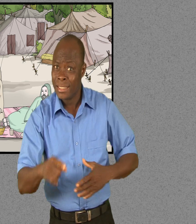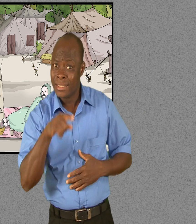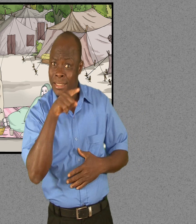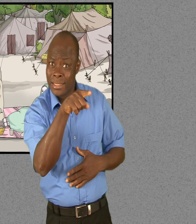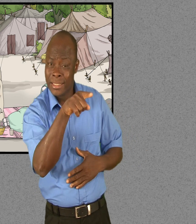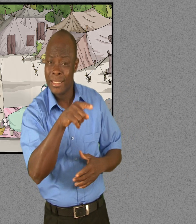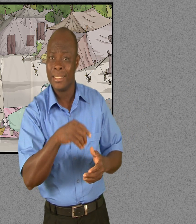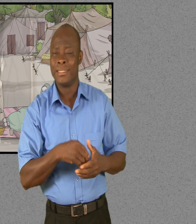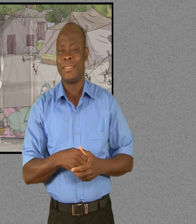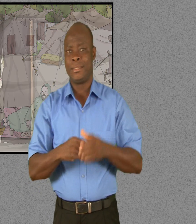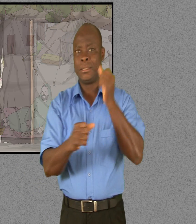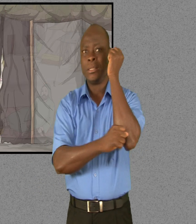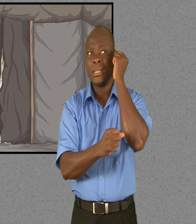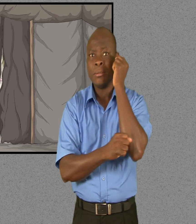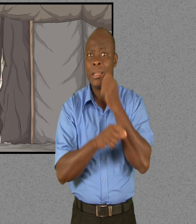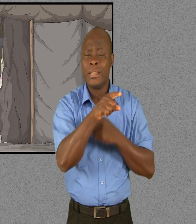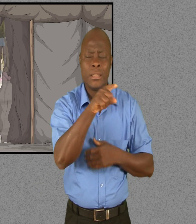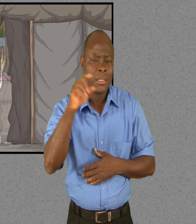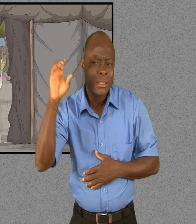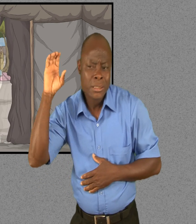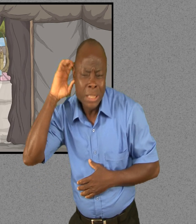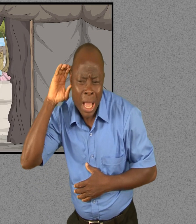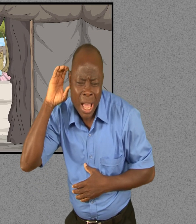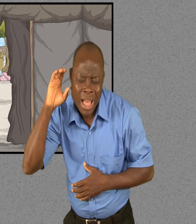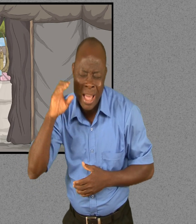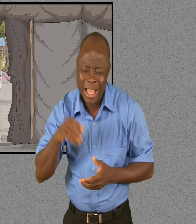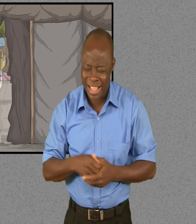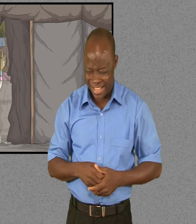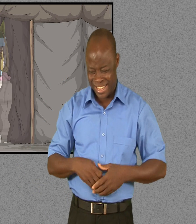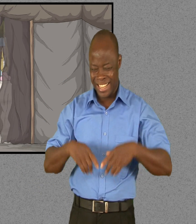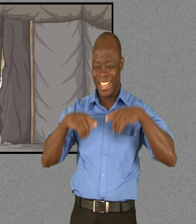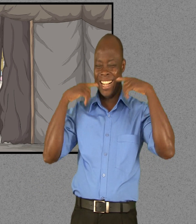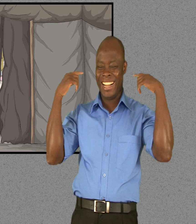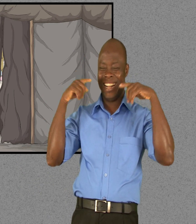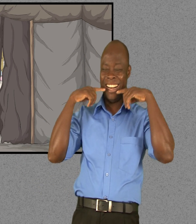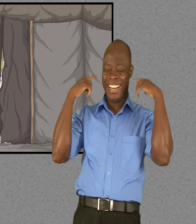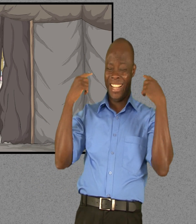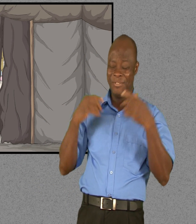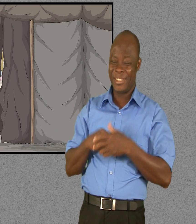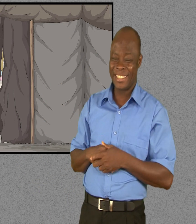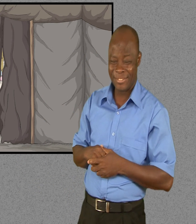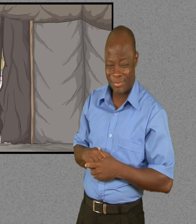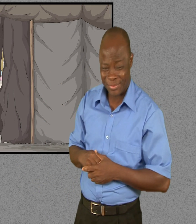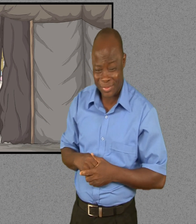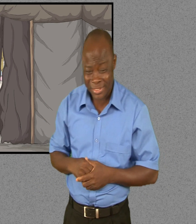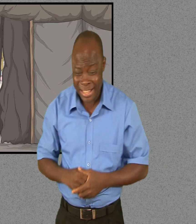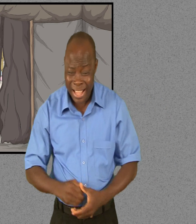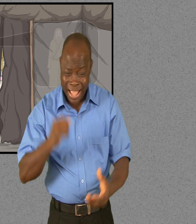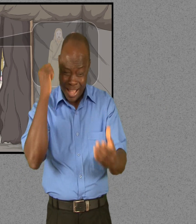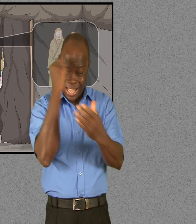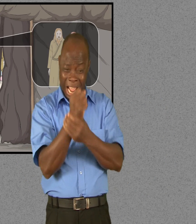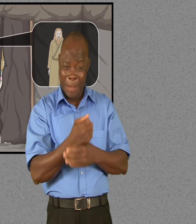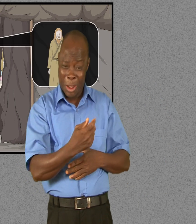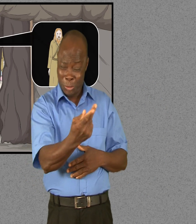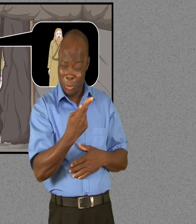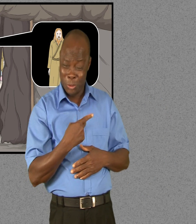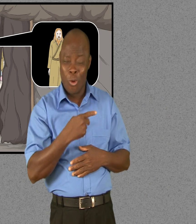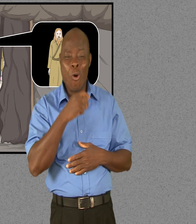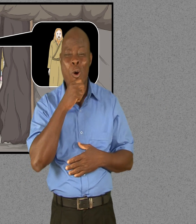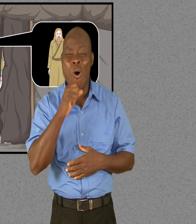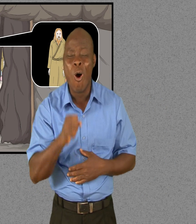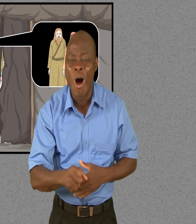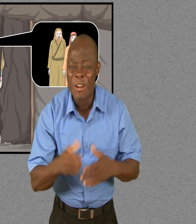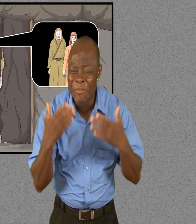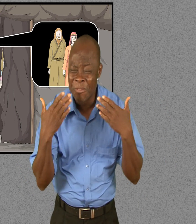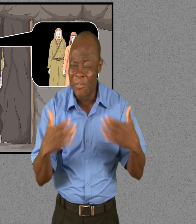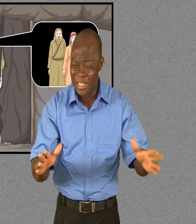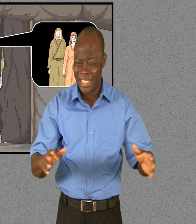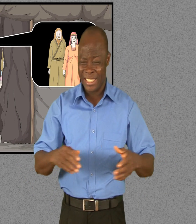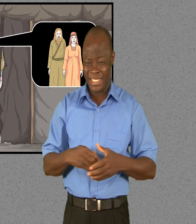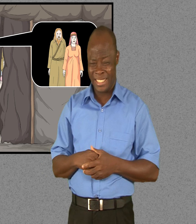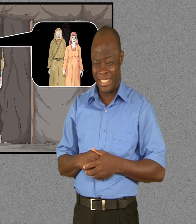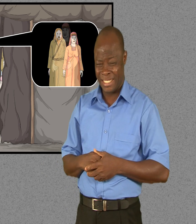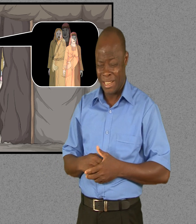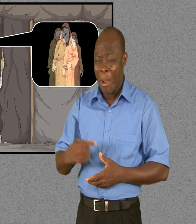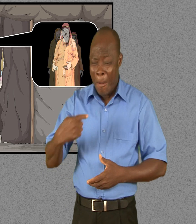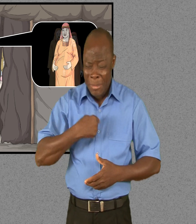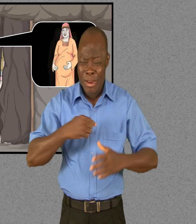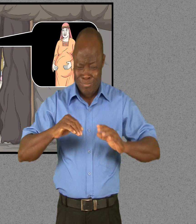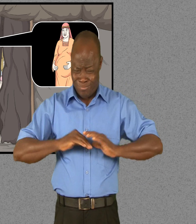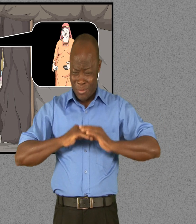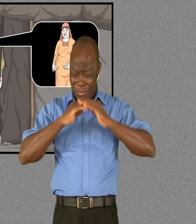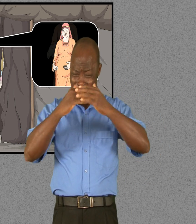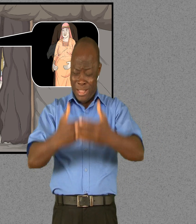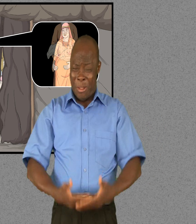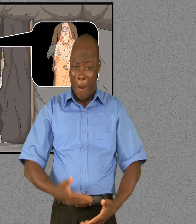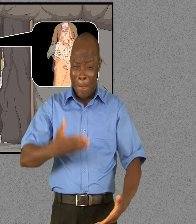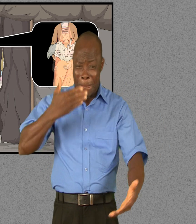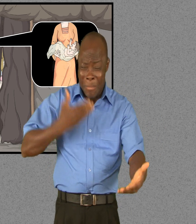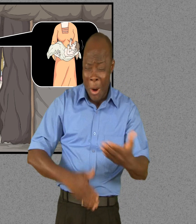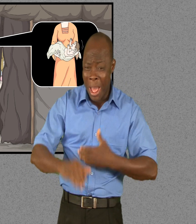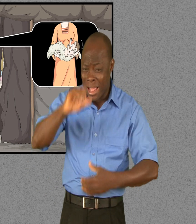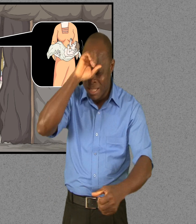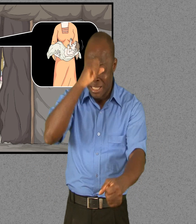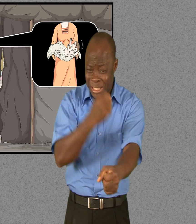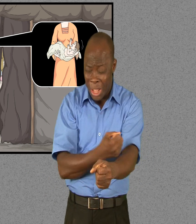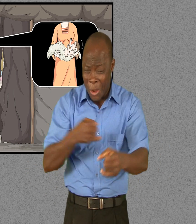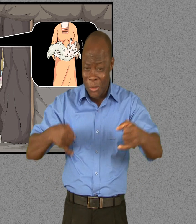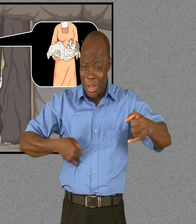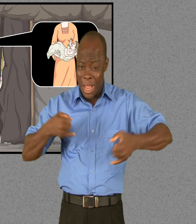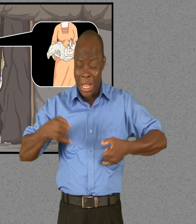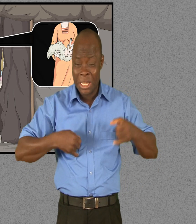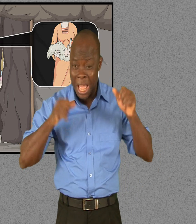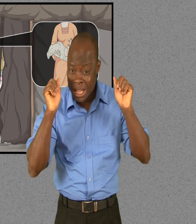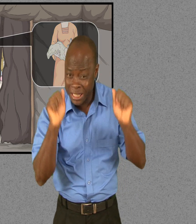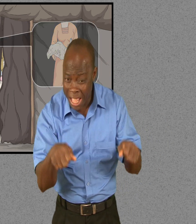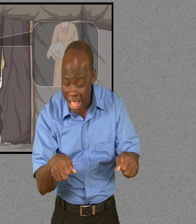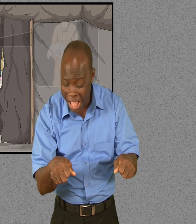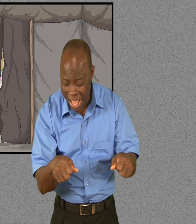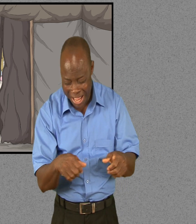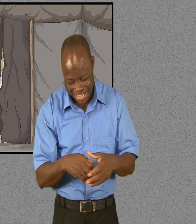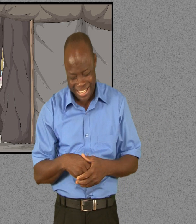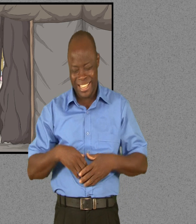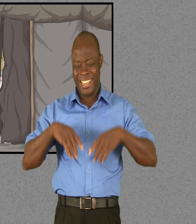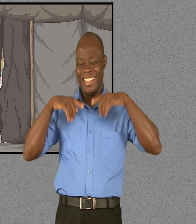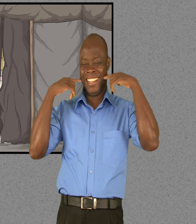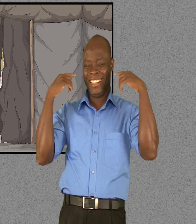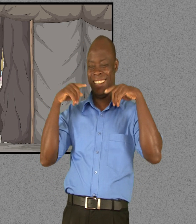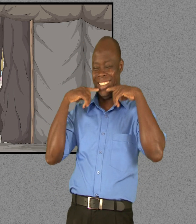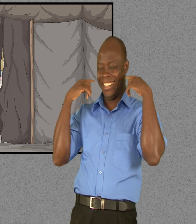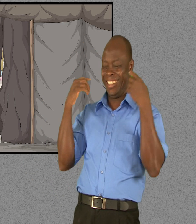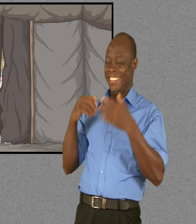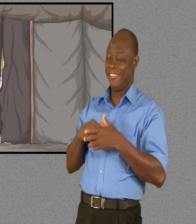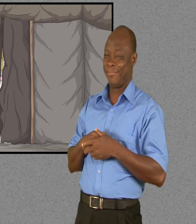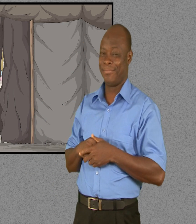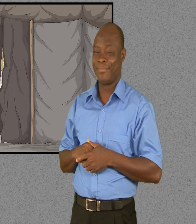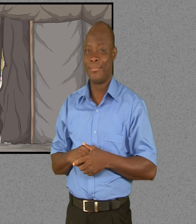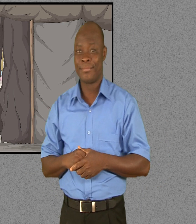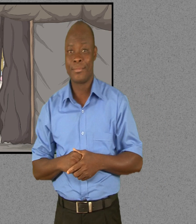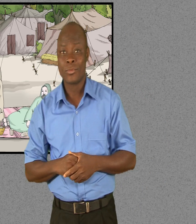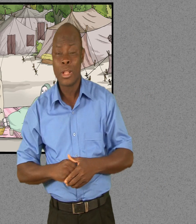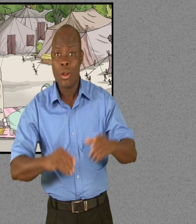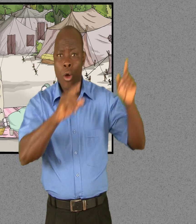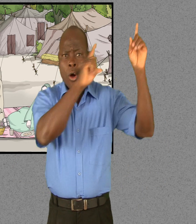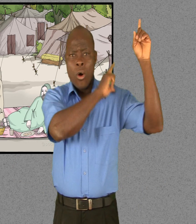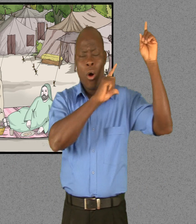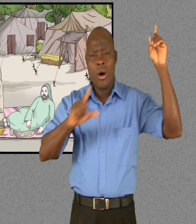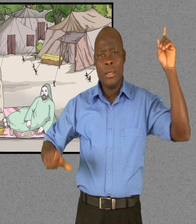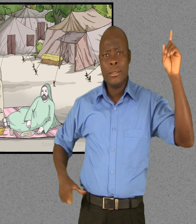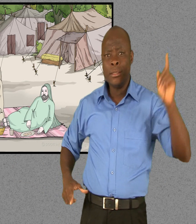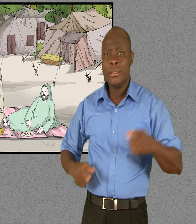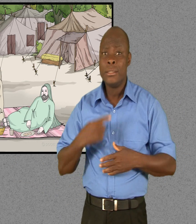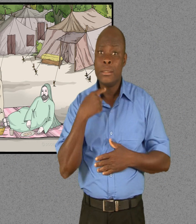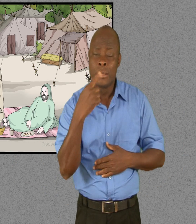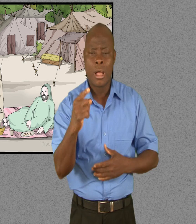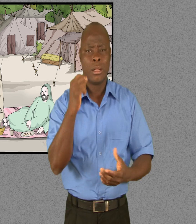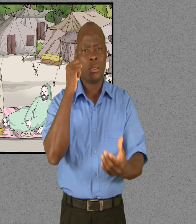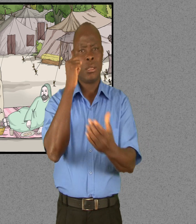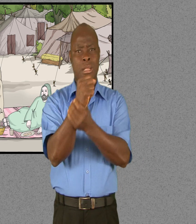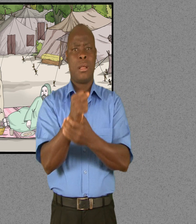Now Sarah was behind him, listening at the entrance to the tent. And Abraham and Sarah were already old and well along in years; Sarah had passed the age of childbearing. So she laughed to herself, saying, “After I am worn out and my master is old, will I now have this pleasure?”